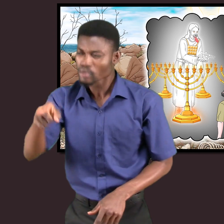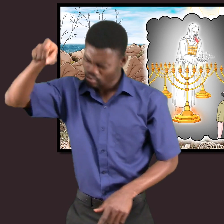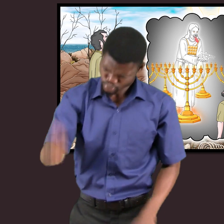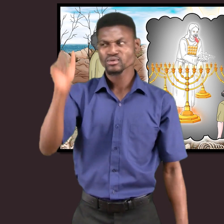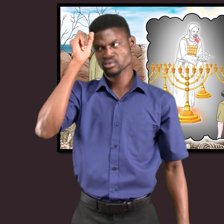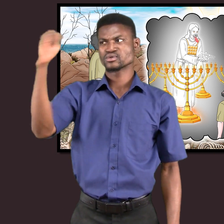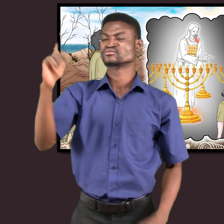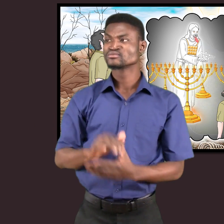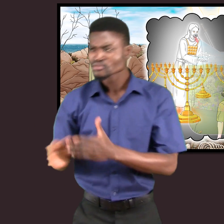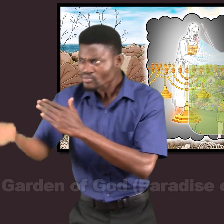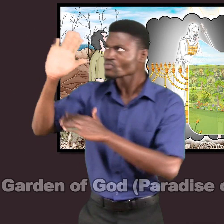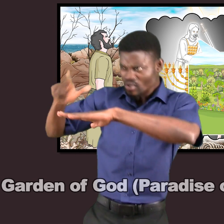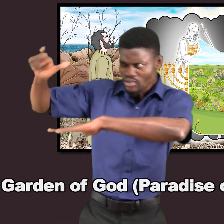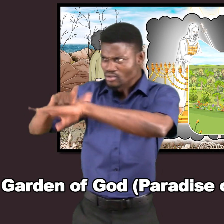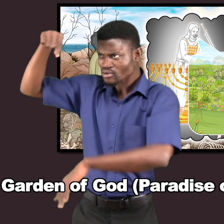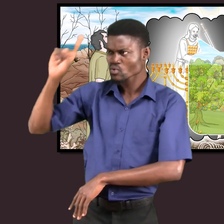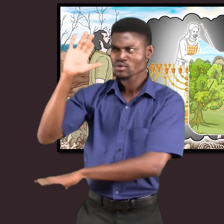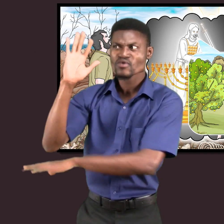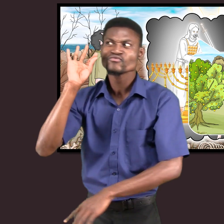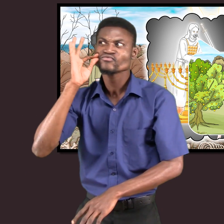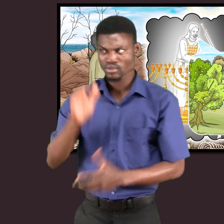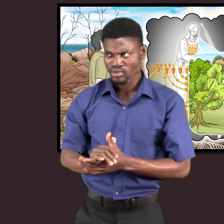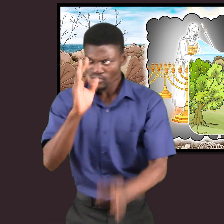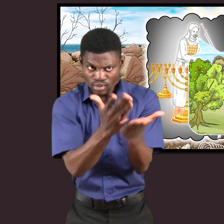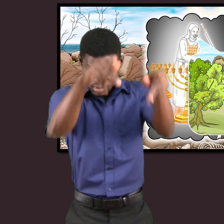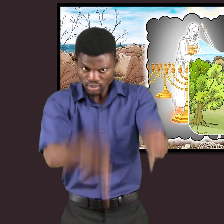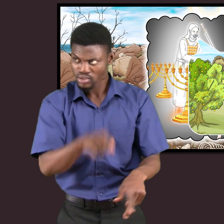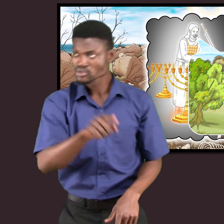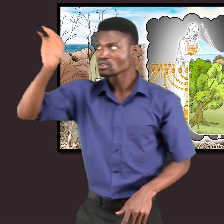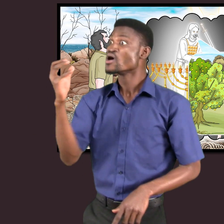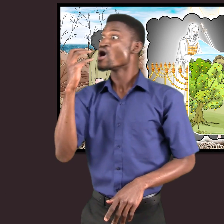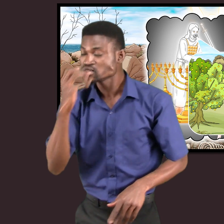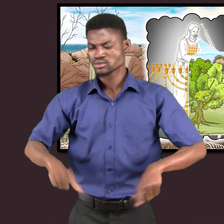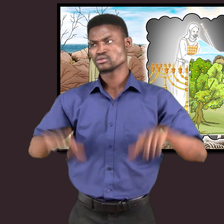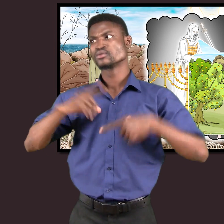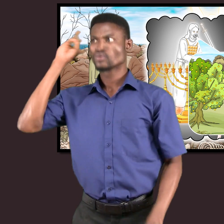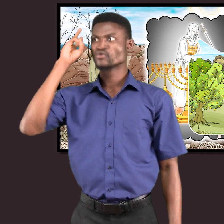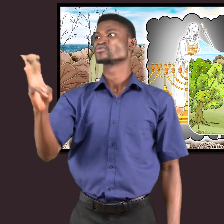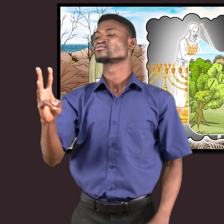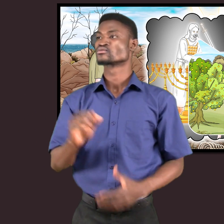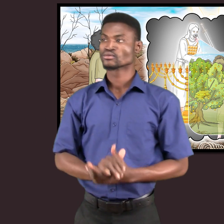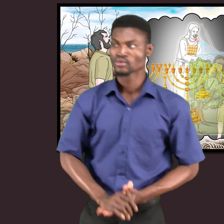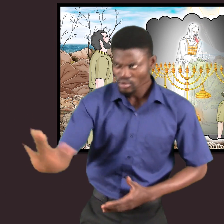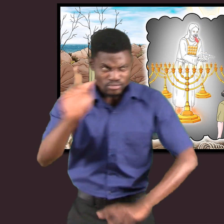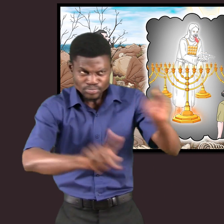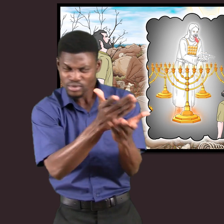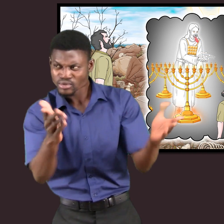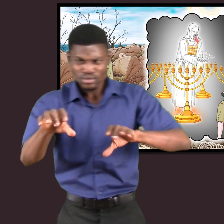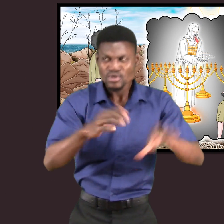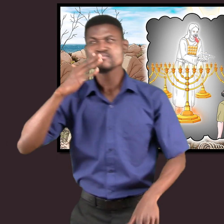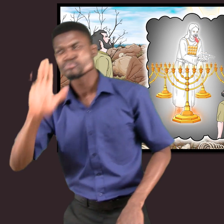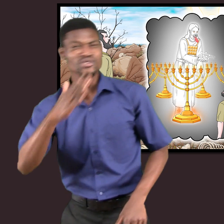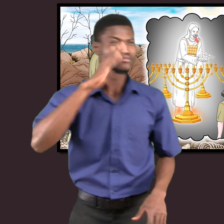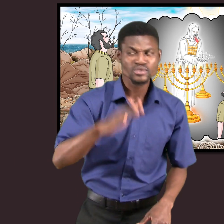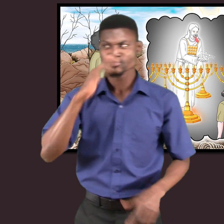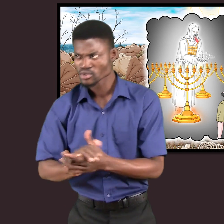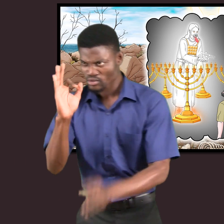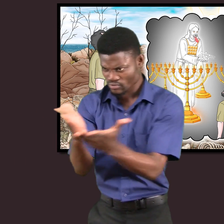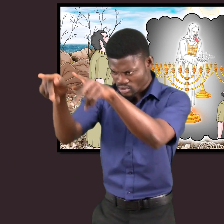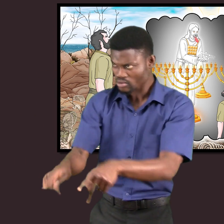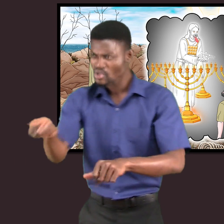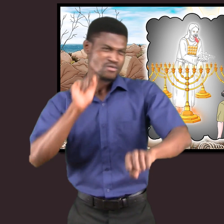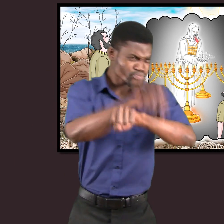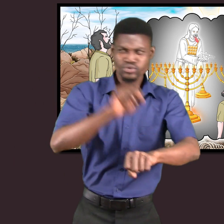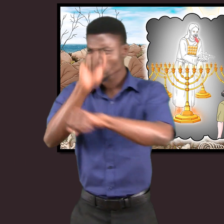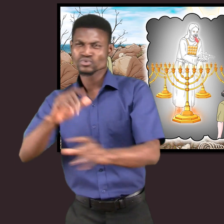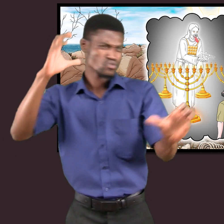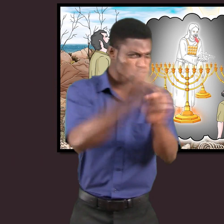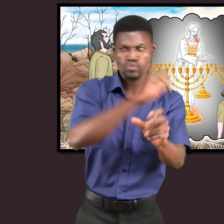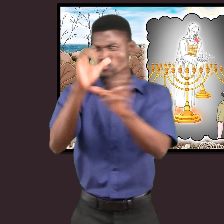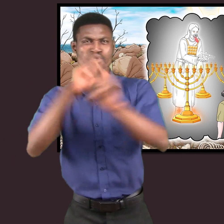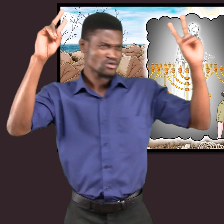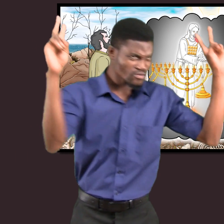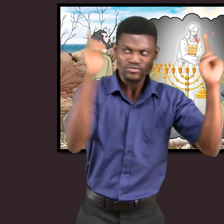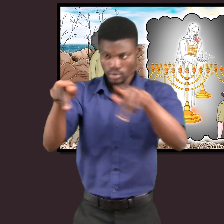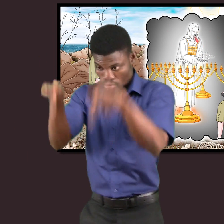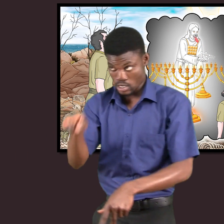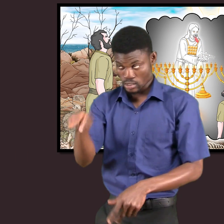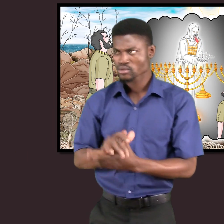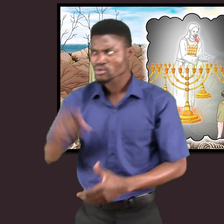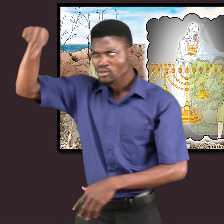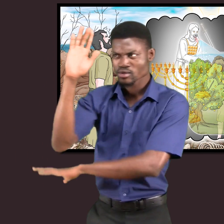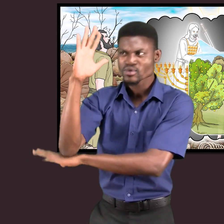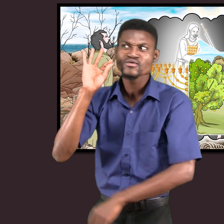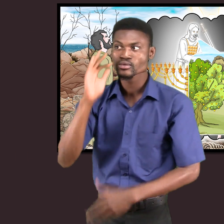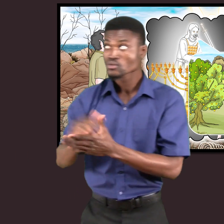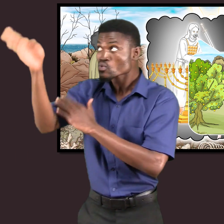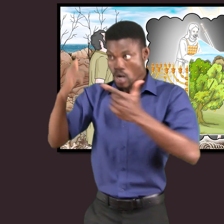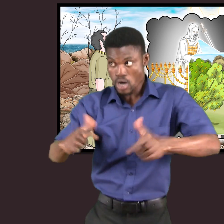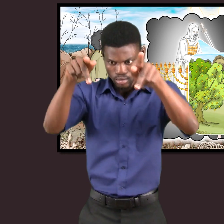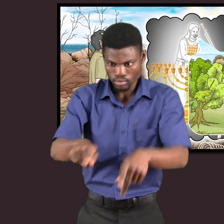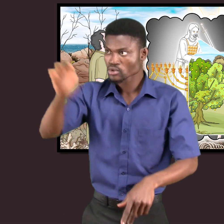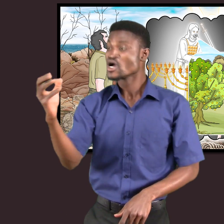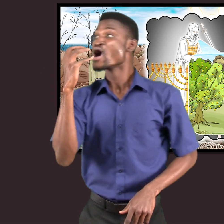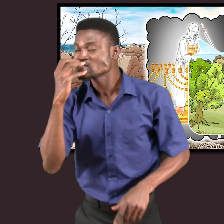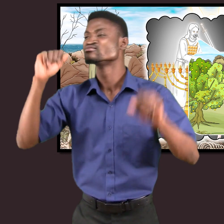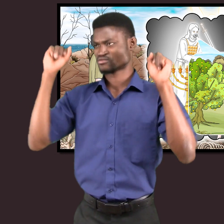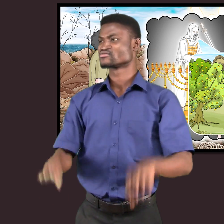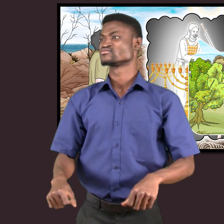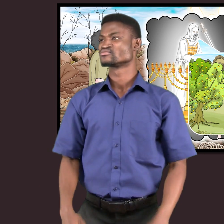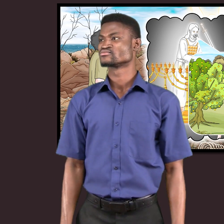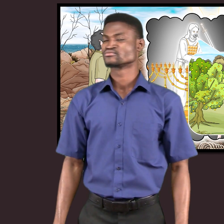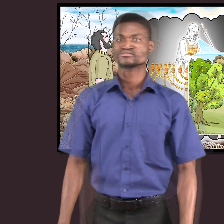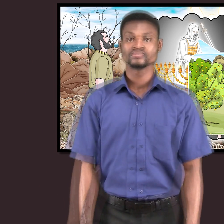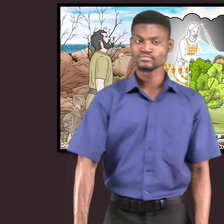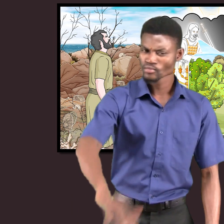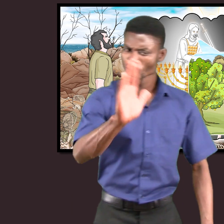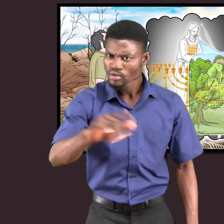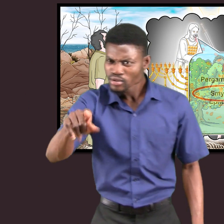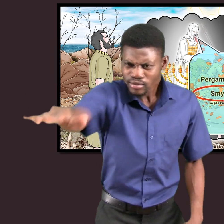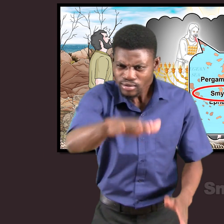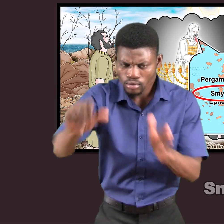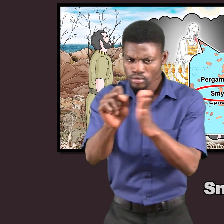To the one who overcomes, I will grant the right to eat from the tree of life in the Paradise of God.